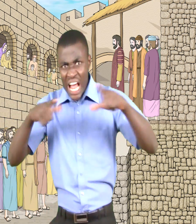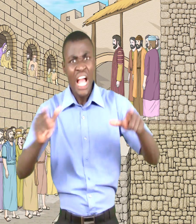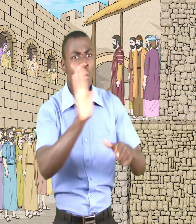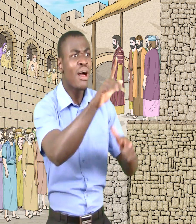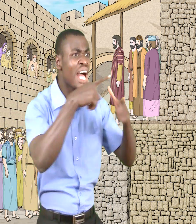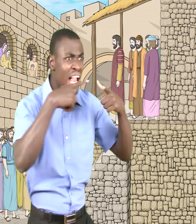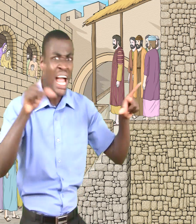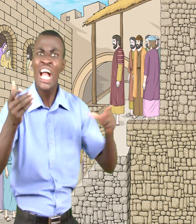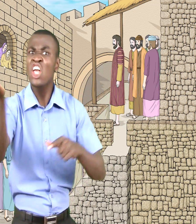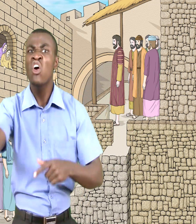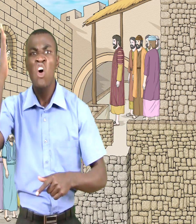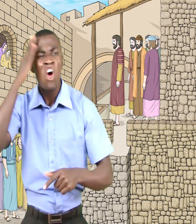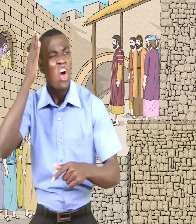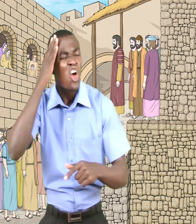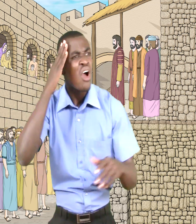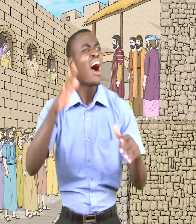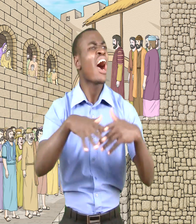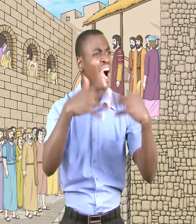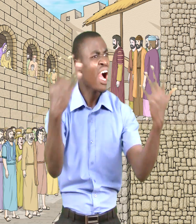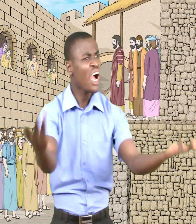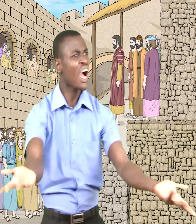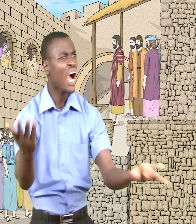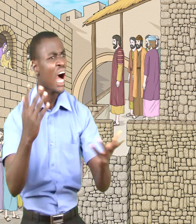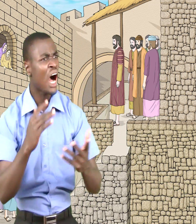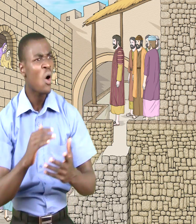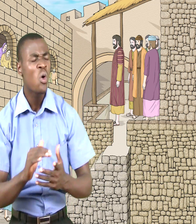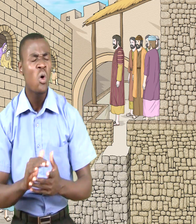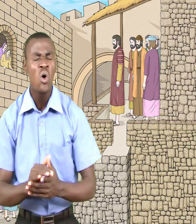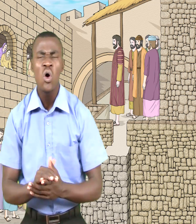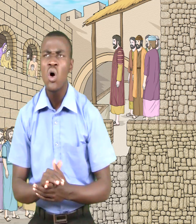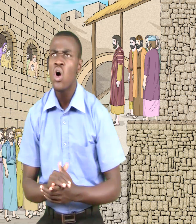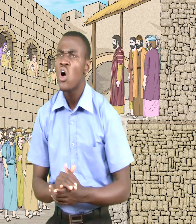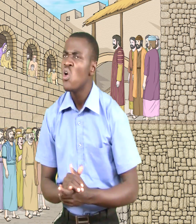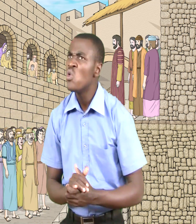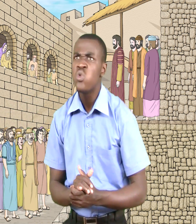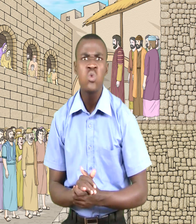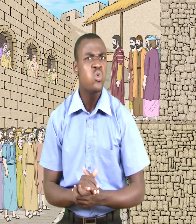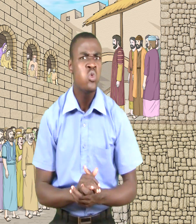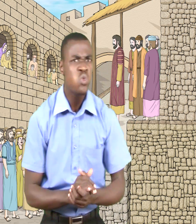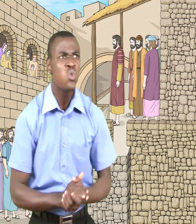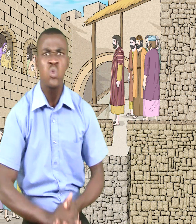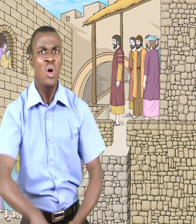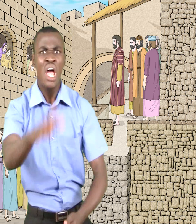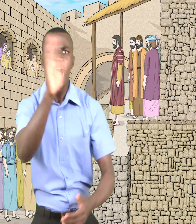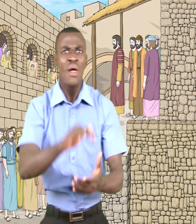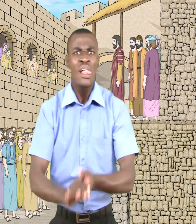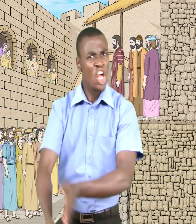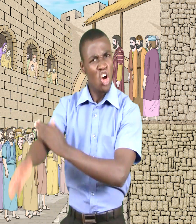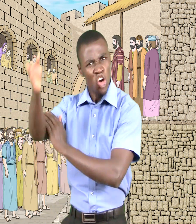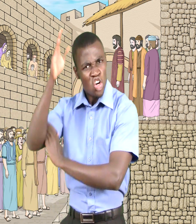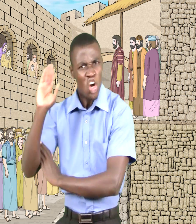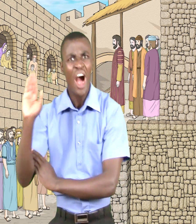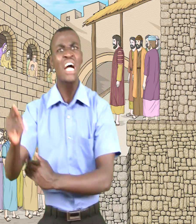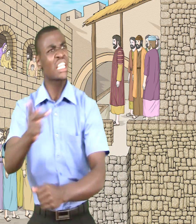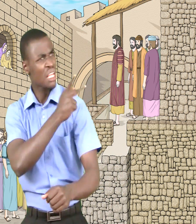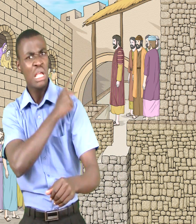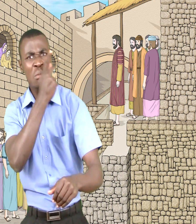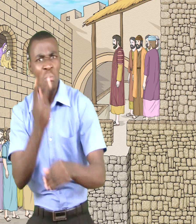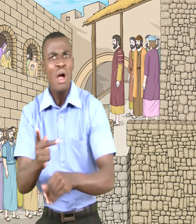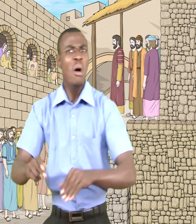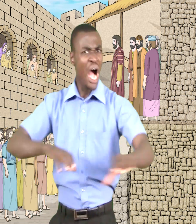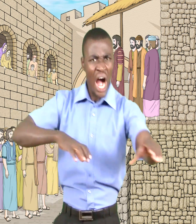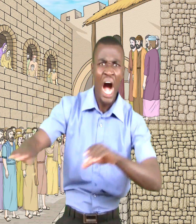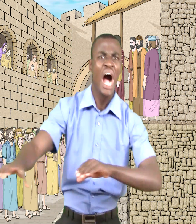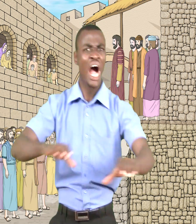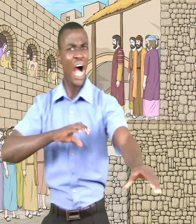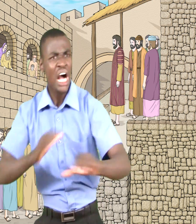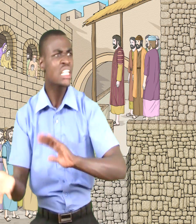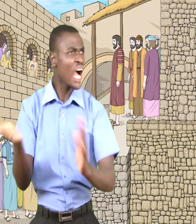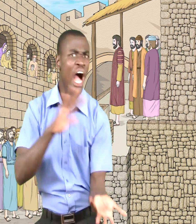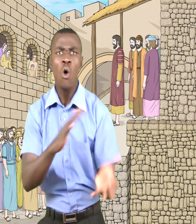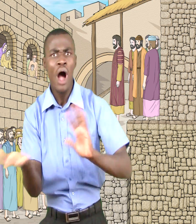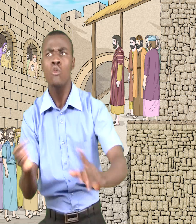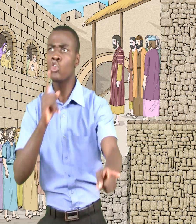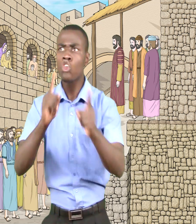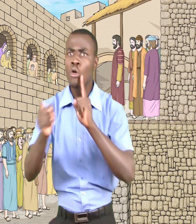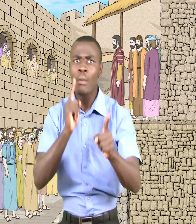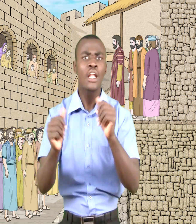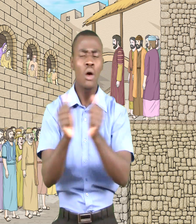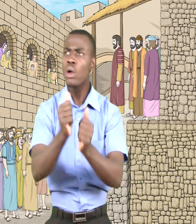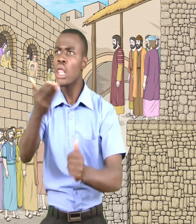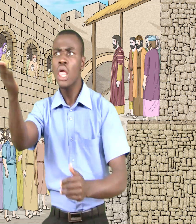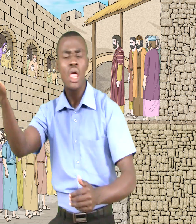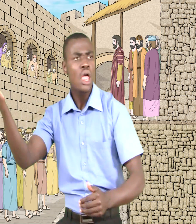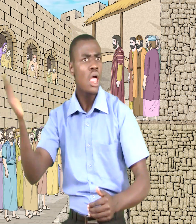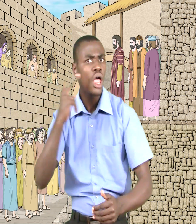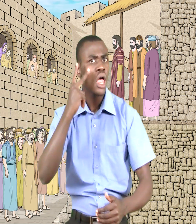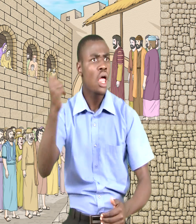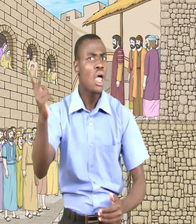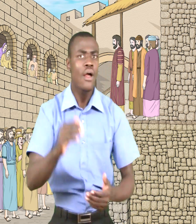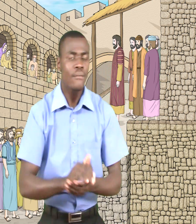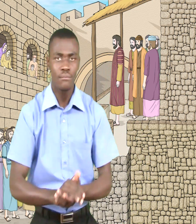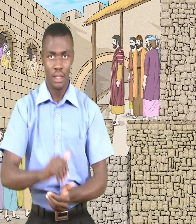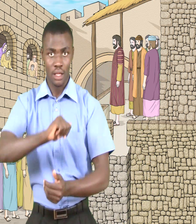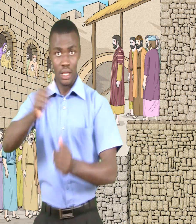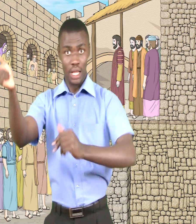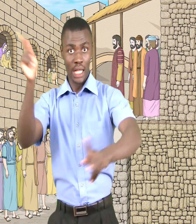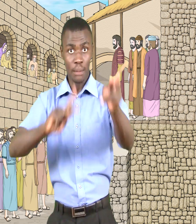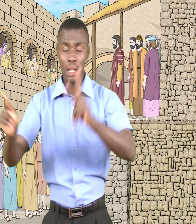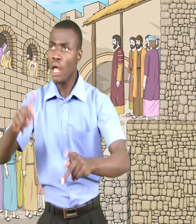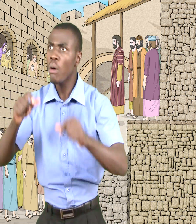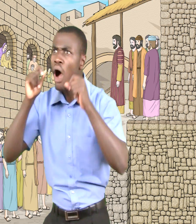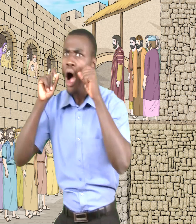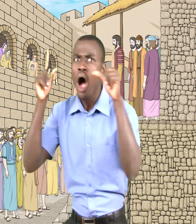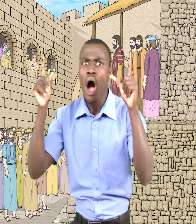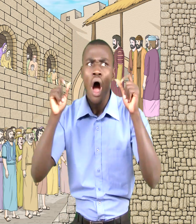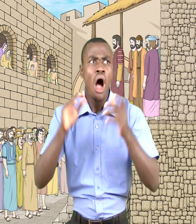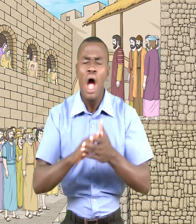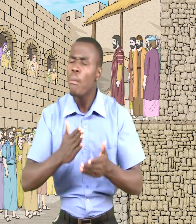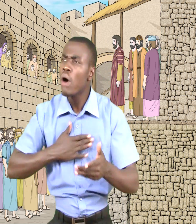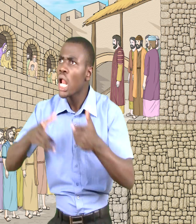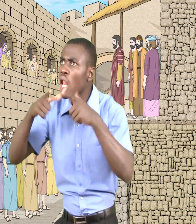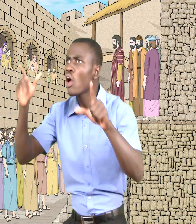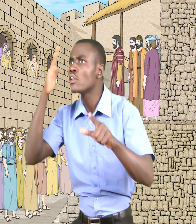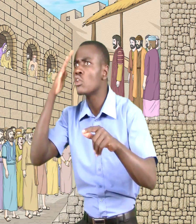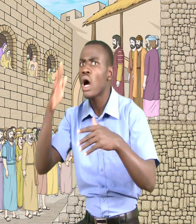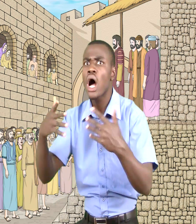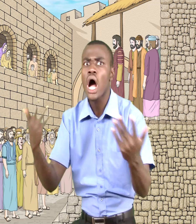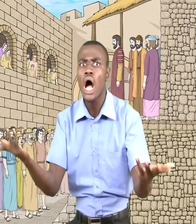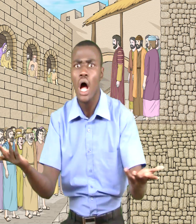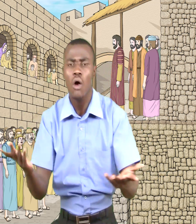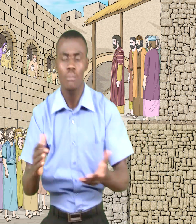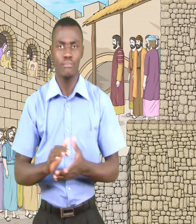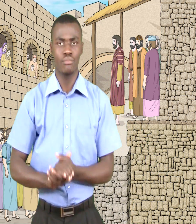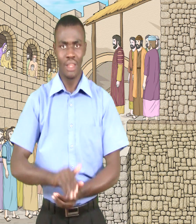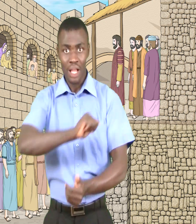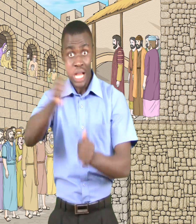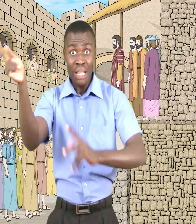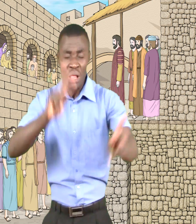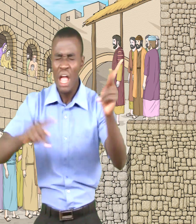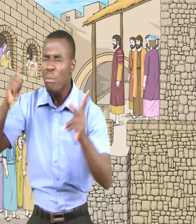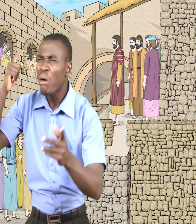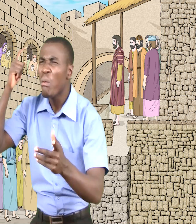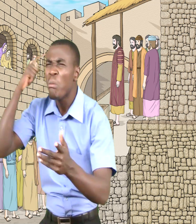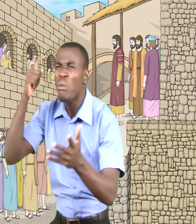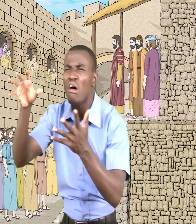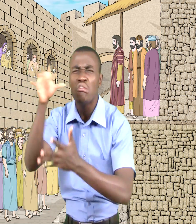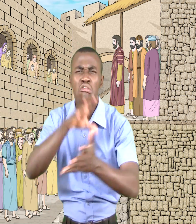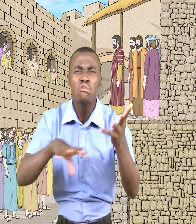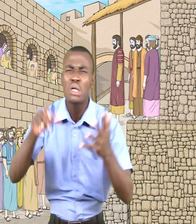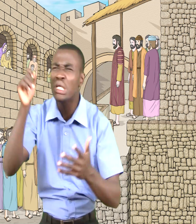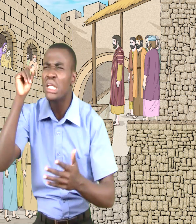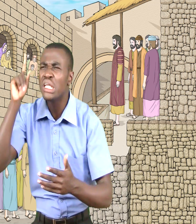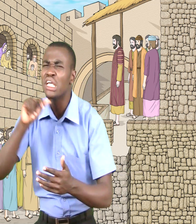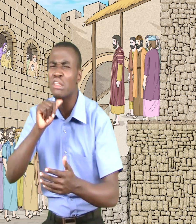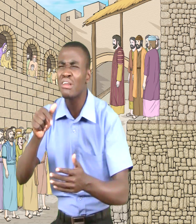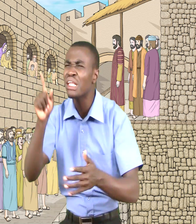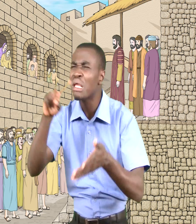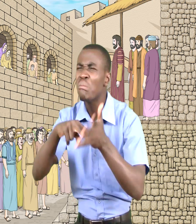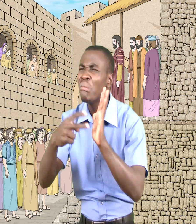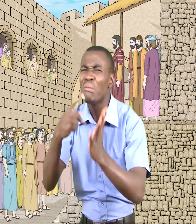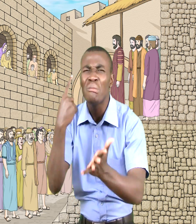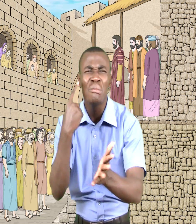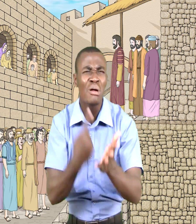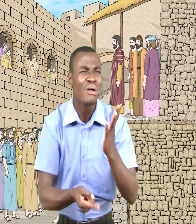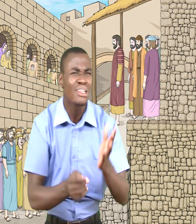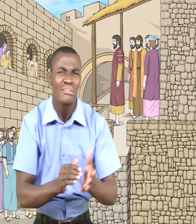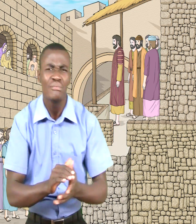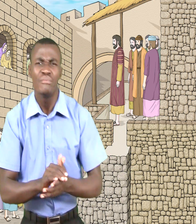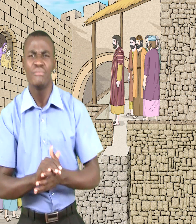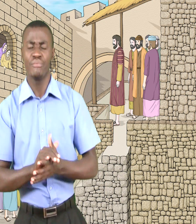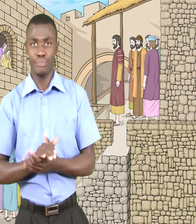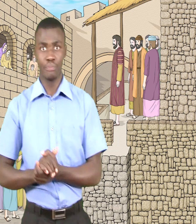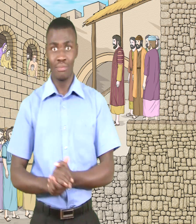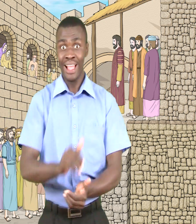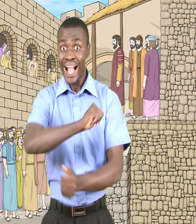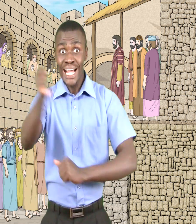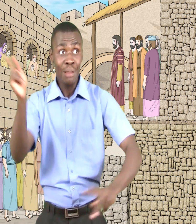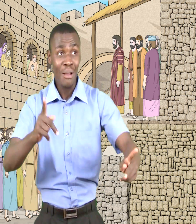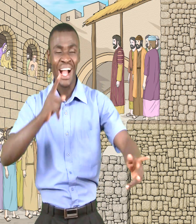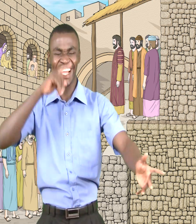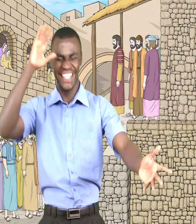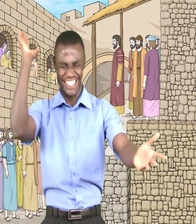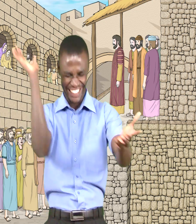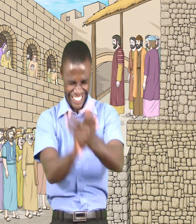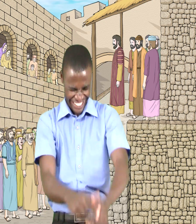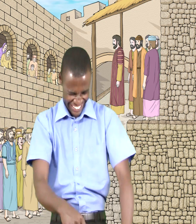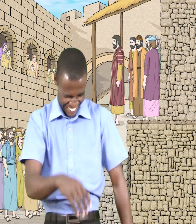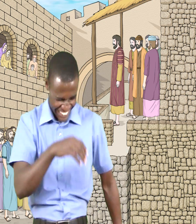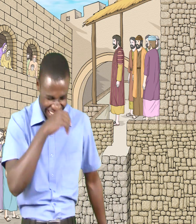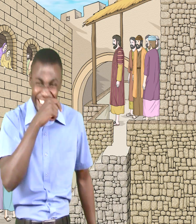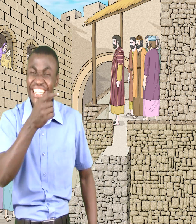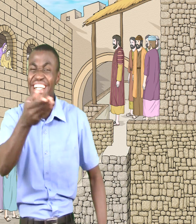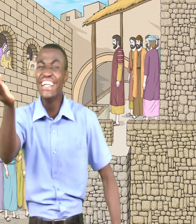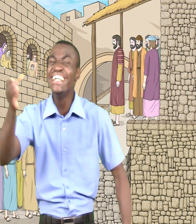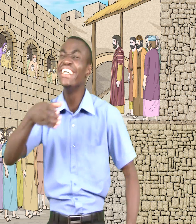residents of Mesopotamia, Judea and Cappadocia, Pontus and Asia, Phrygia and Pamphylia, Egypt and the parts of Libya near Cyrene; visitors from Rome, both Jews and converts to Judaism;